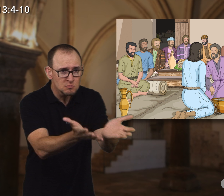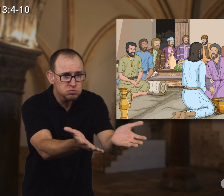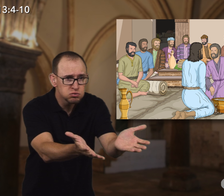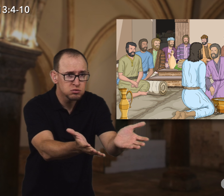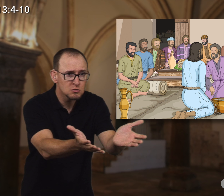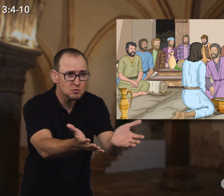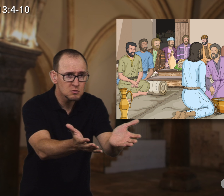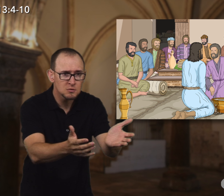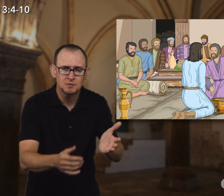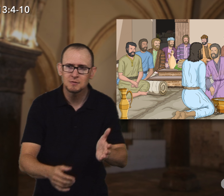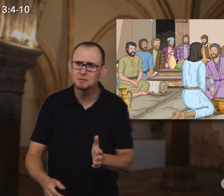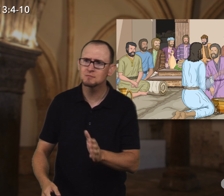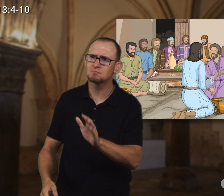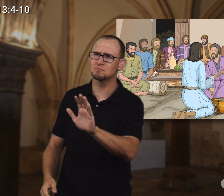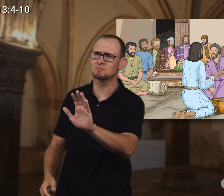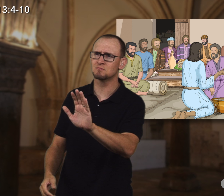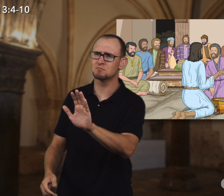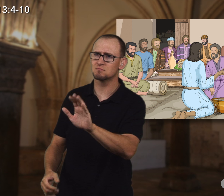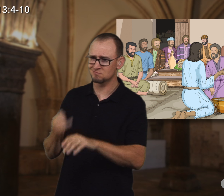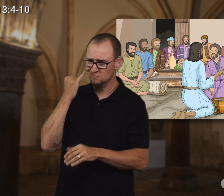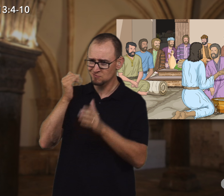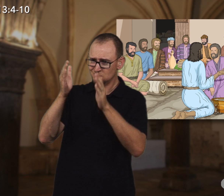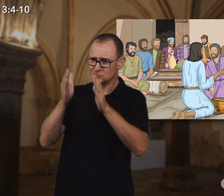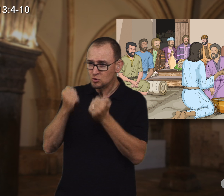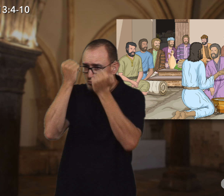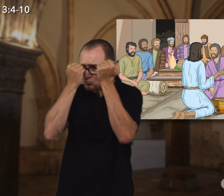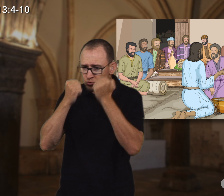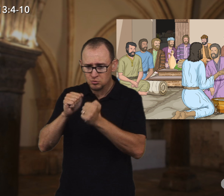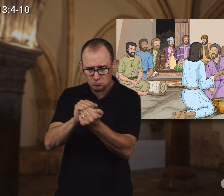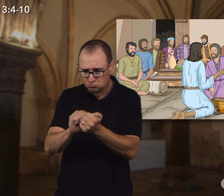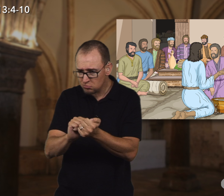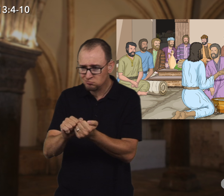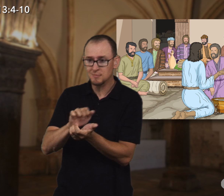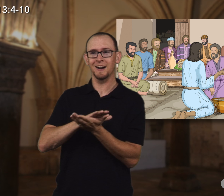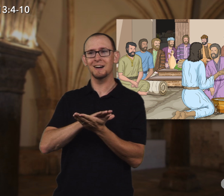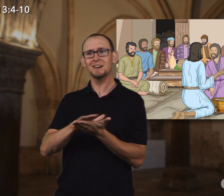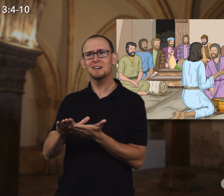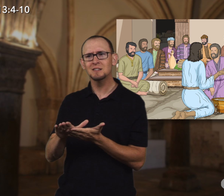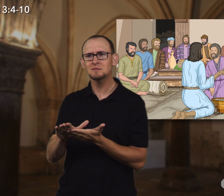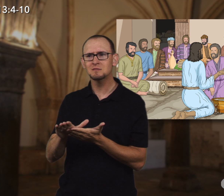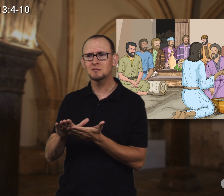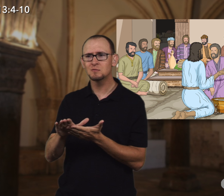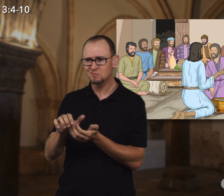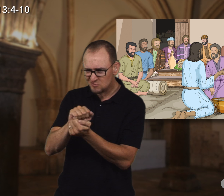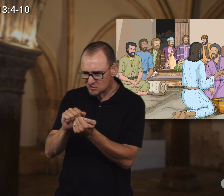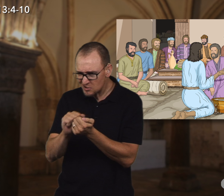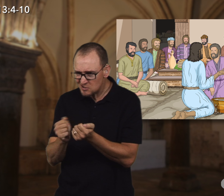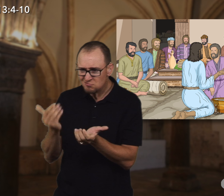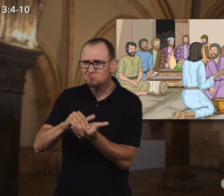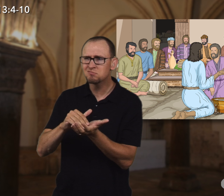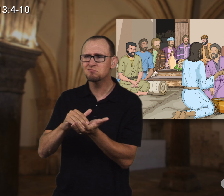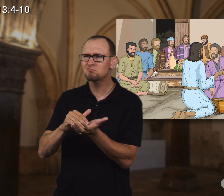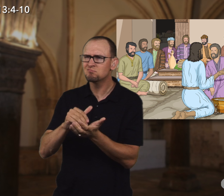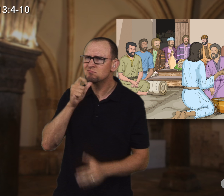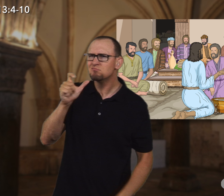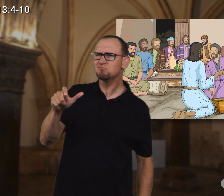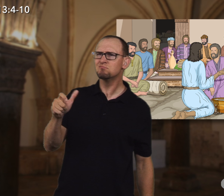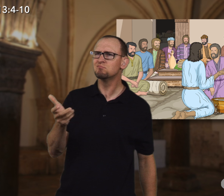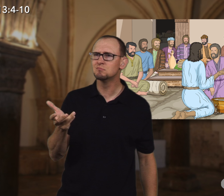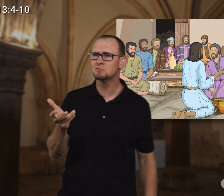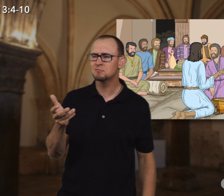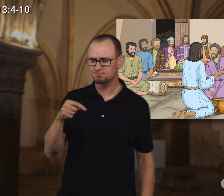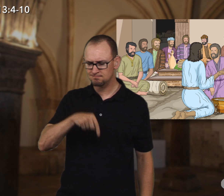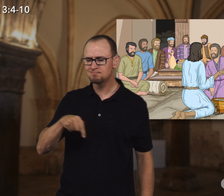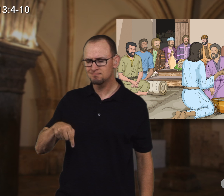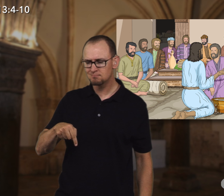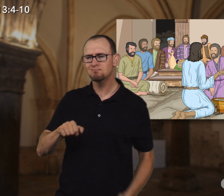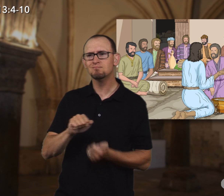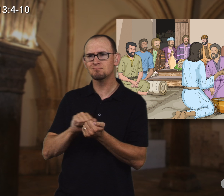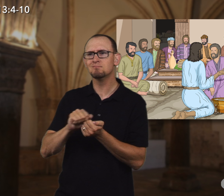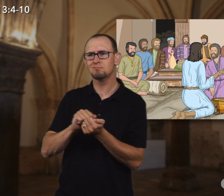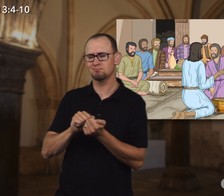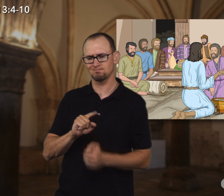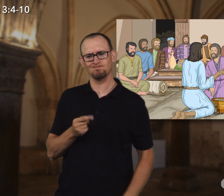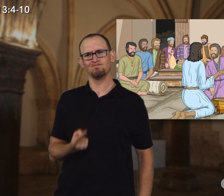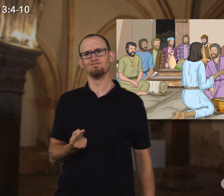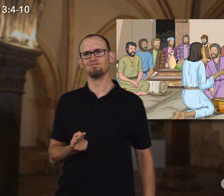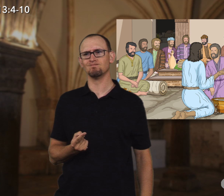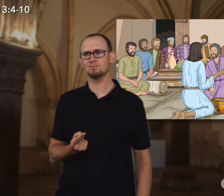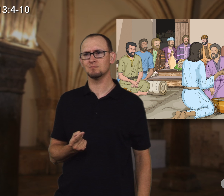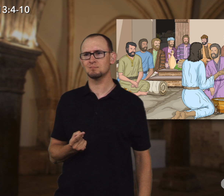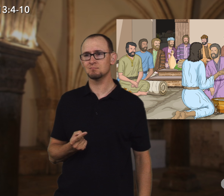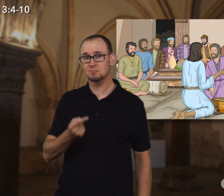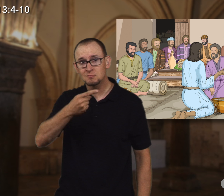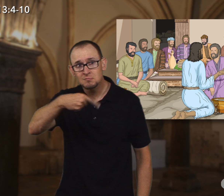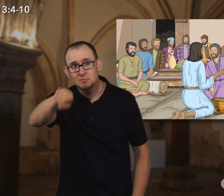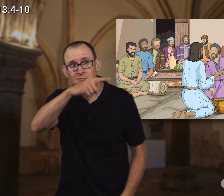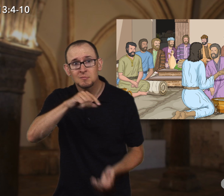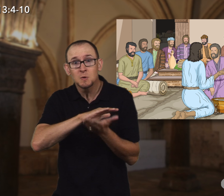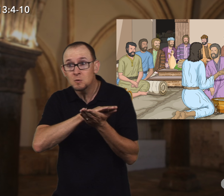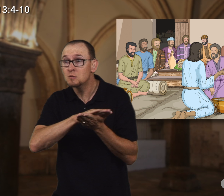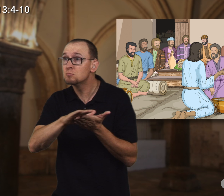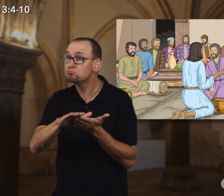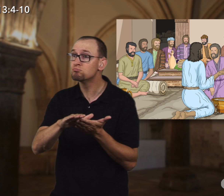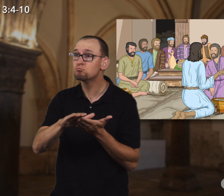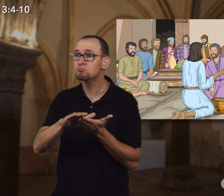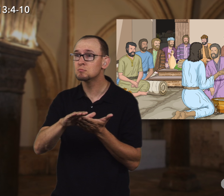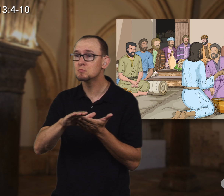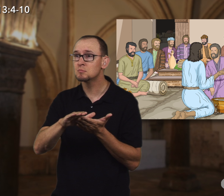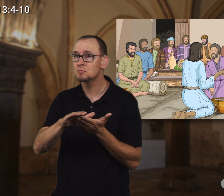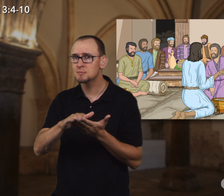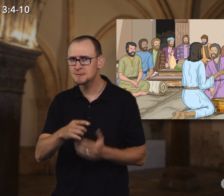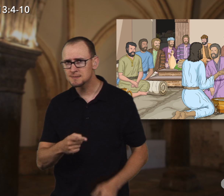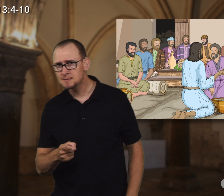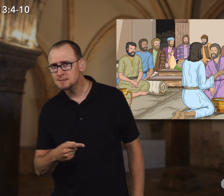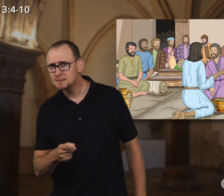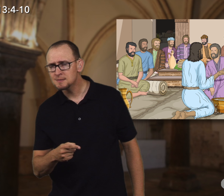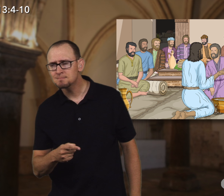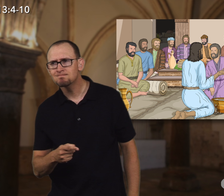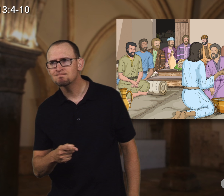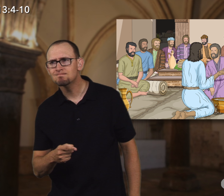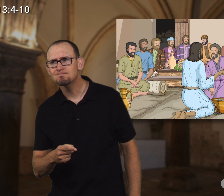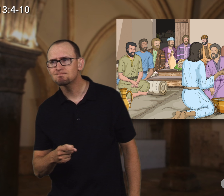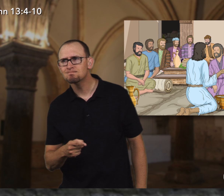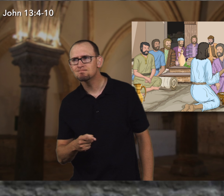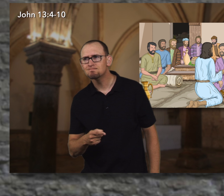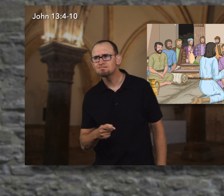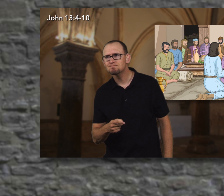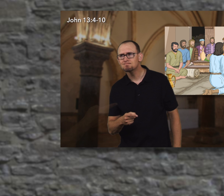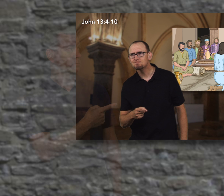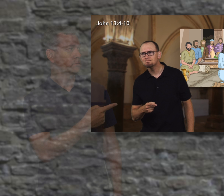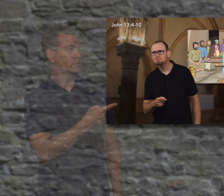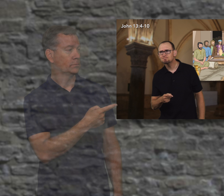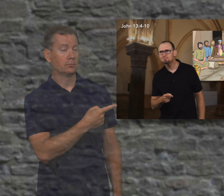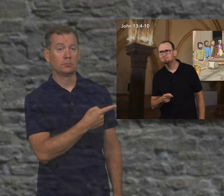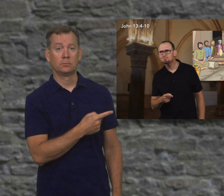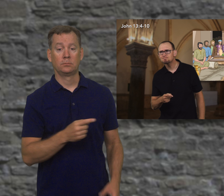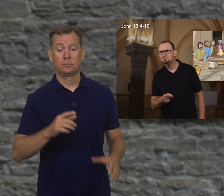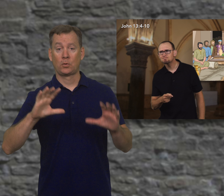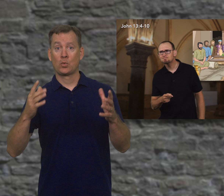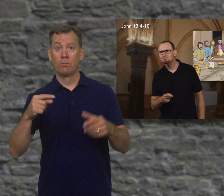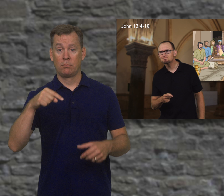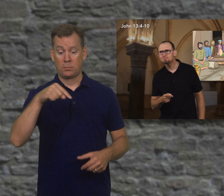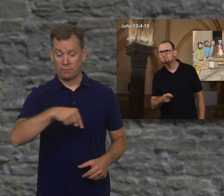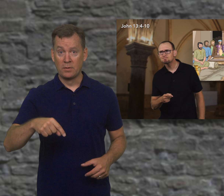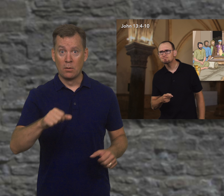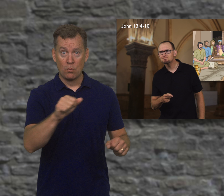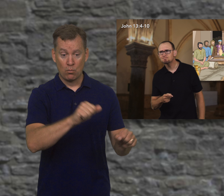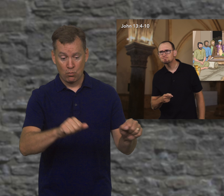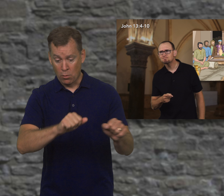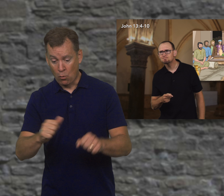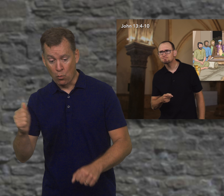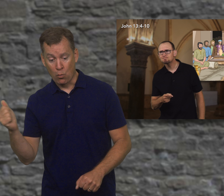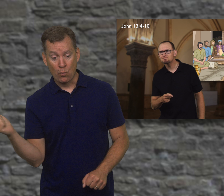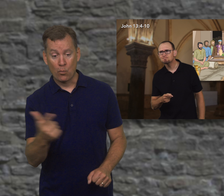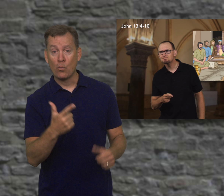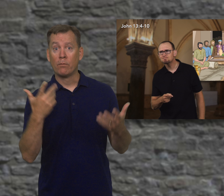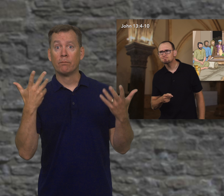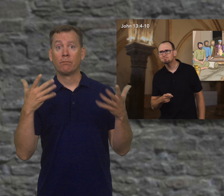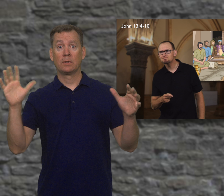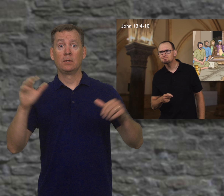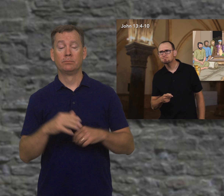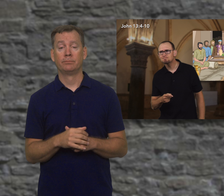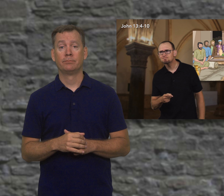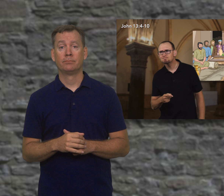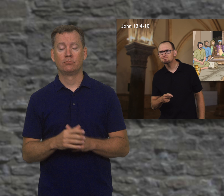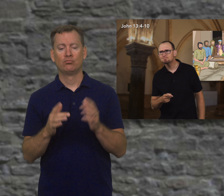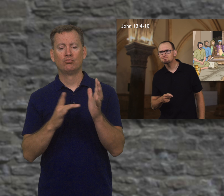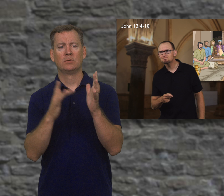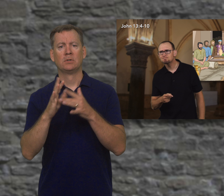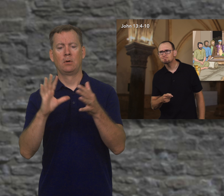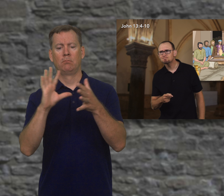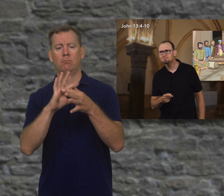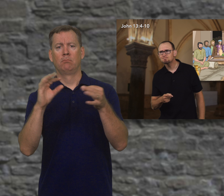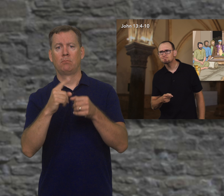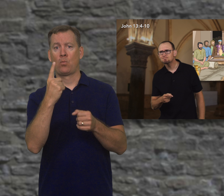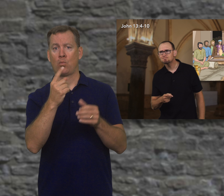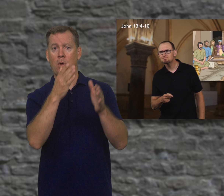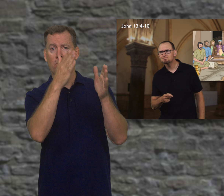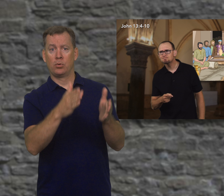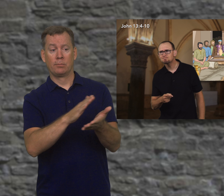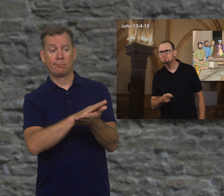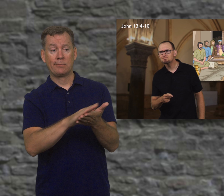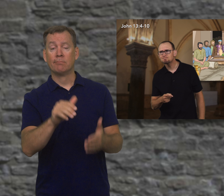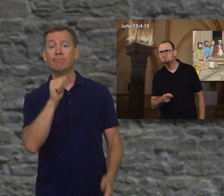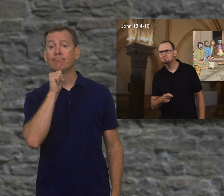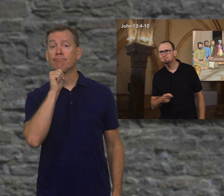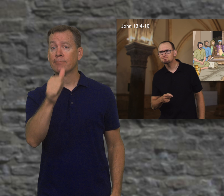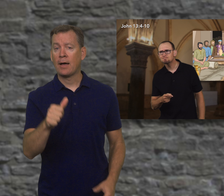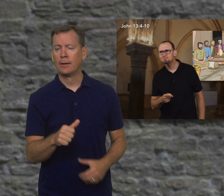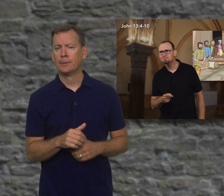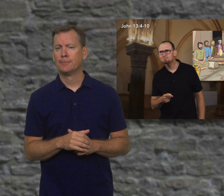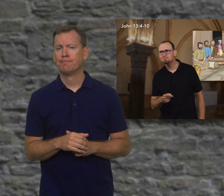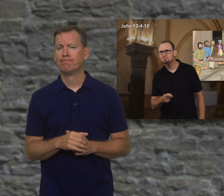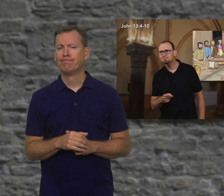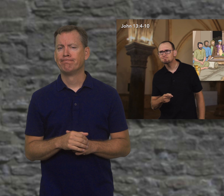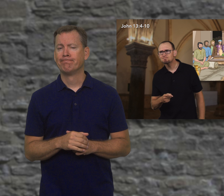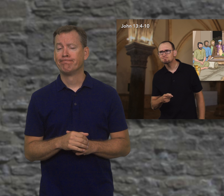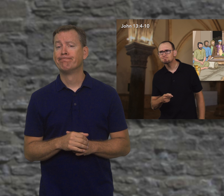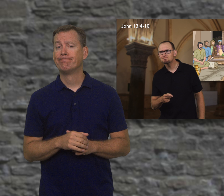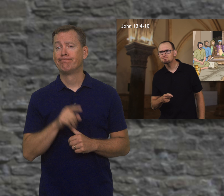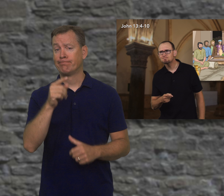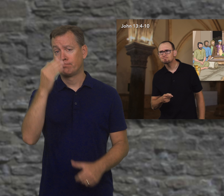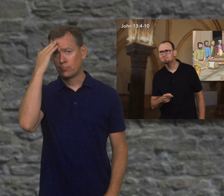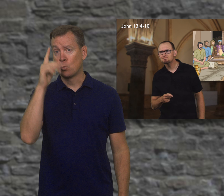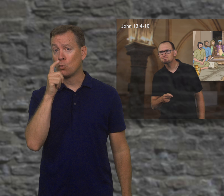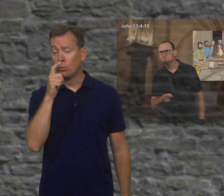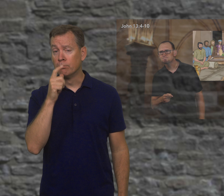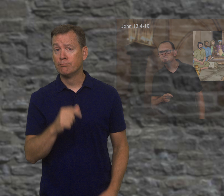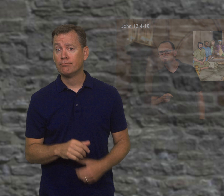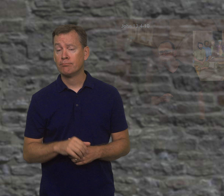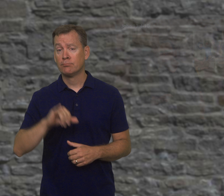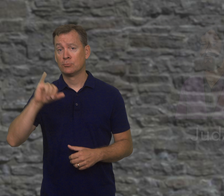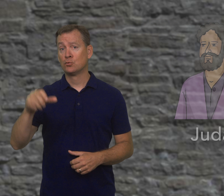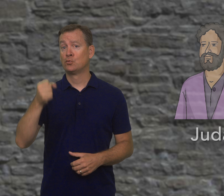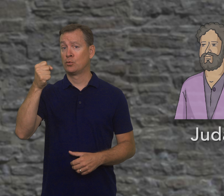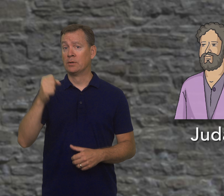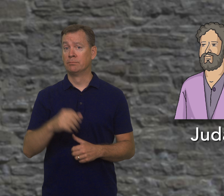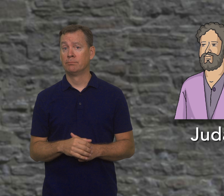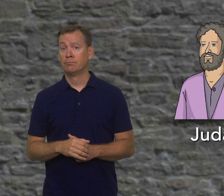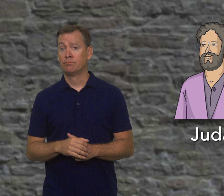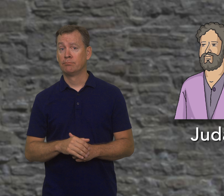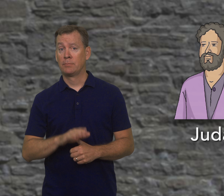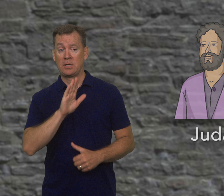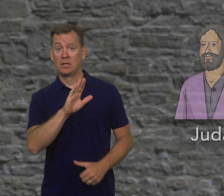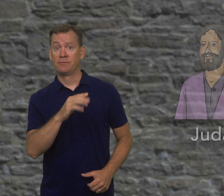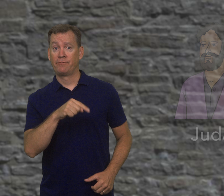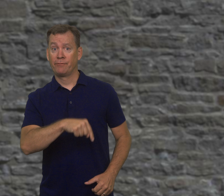Jesus answered, “Unless I wash you, you have no part with Me.” “Then, Lord,” Simon Peter replied, “not only my feet, but my hands and my head as well!”